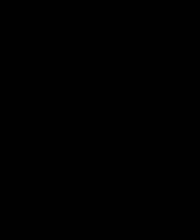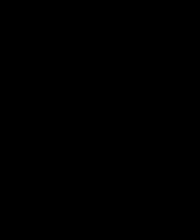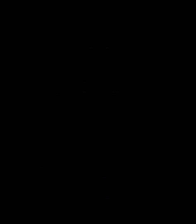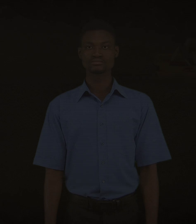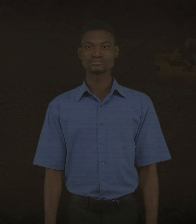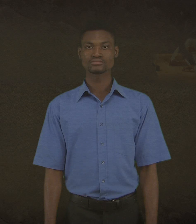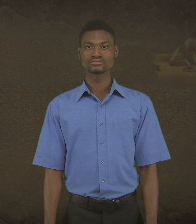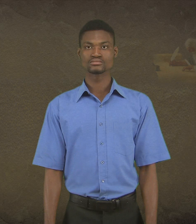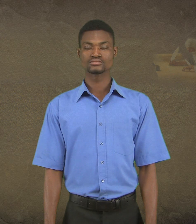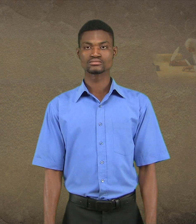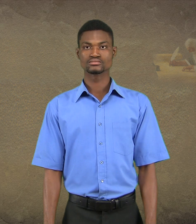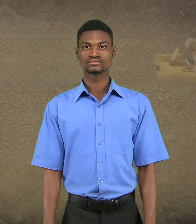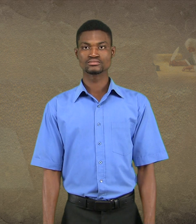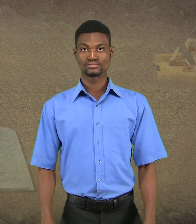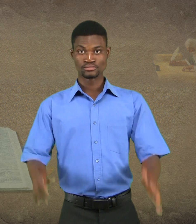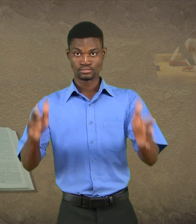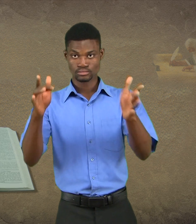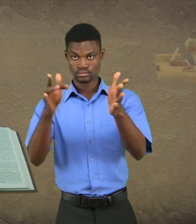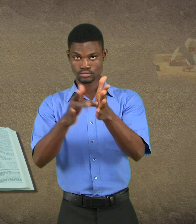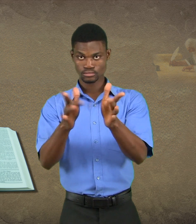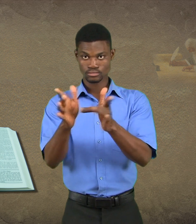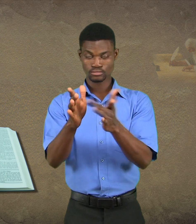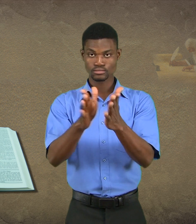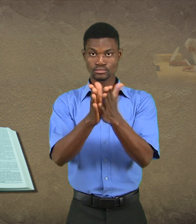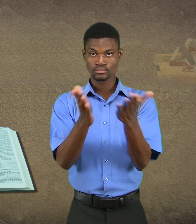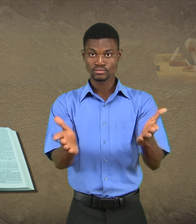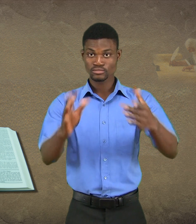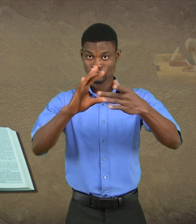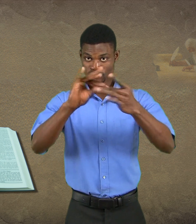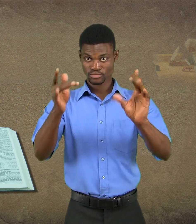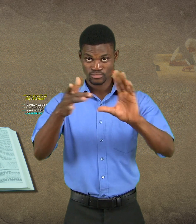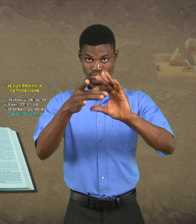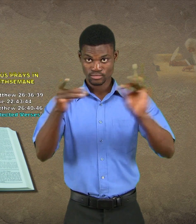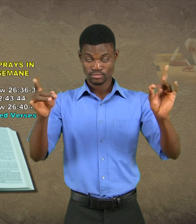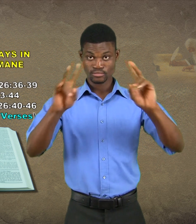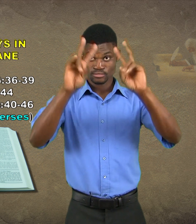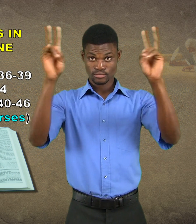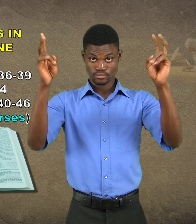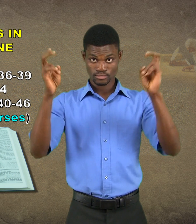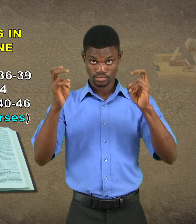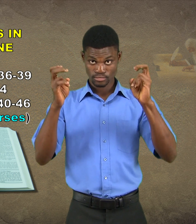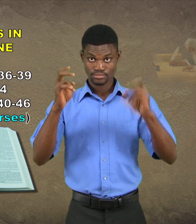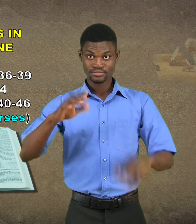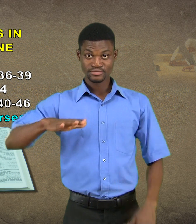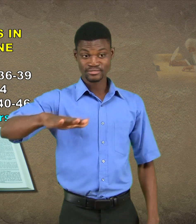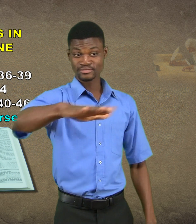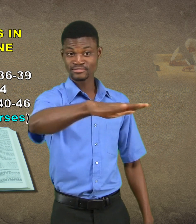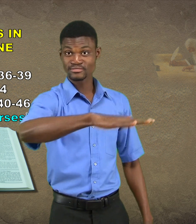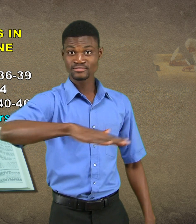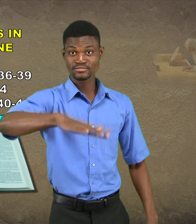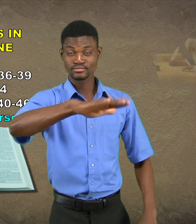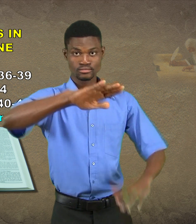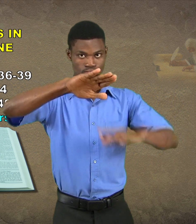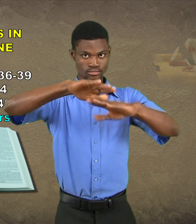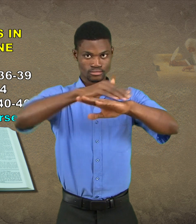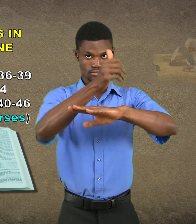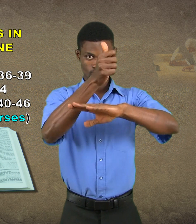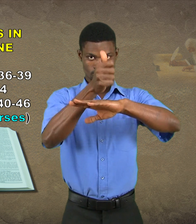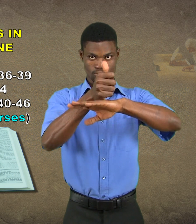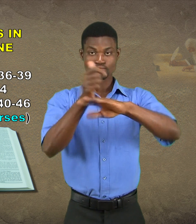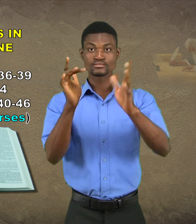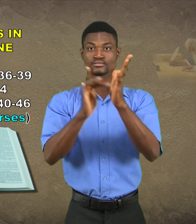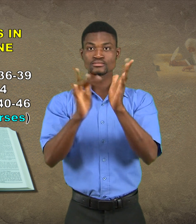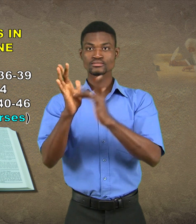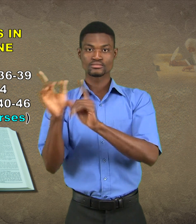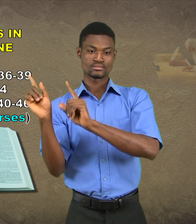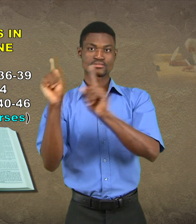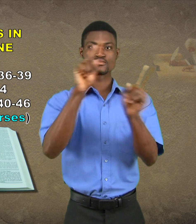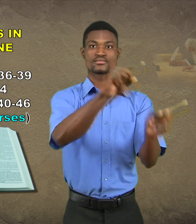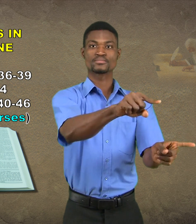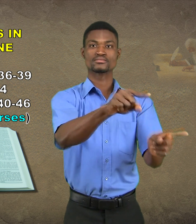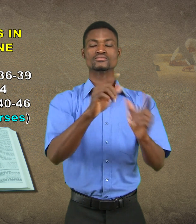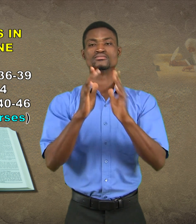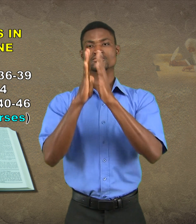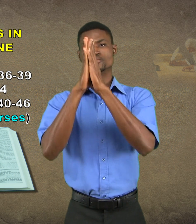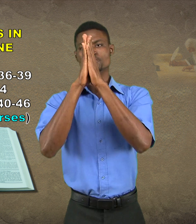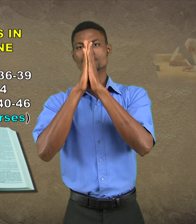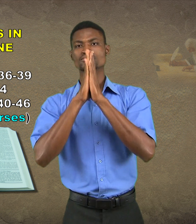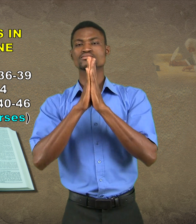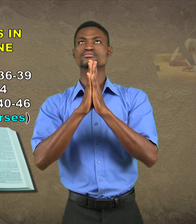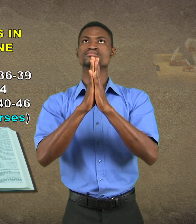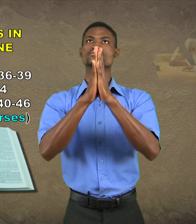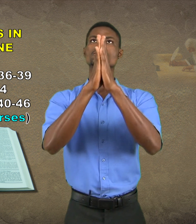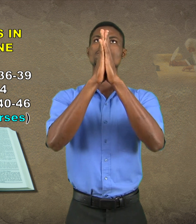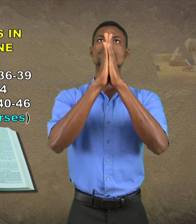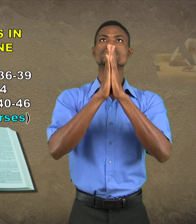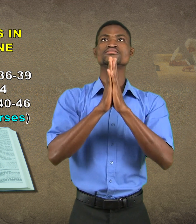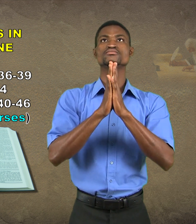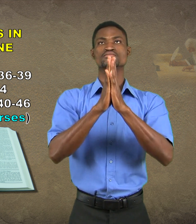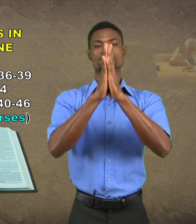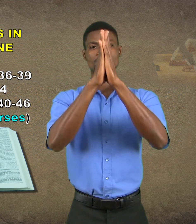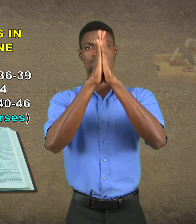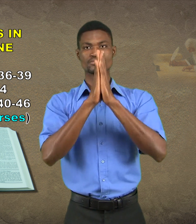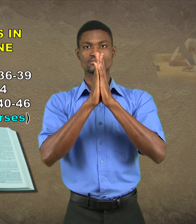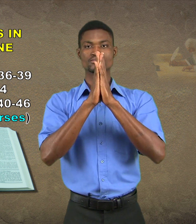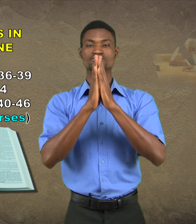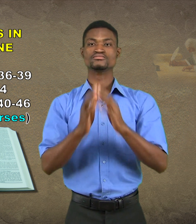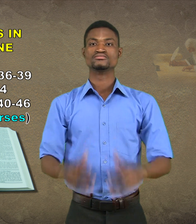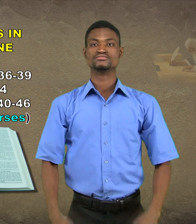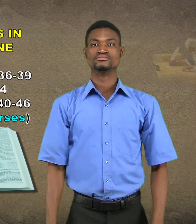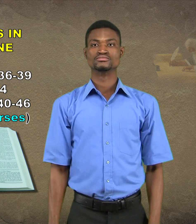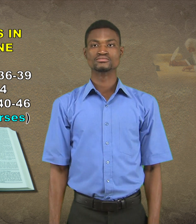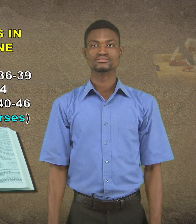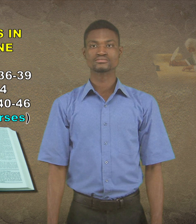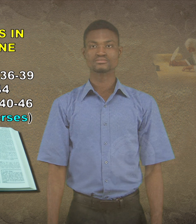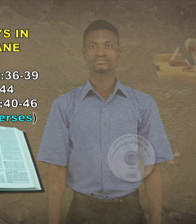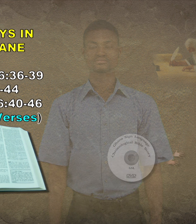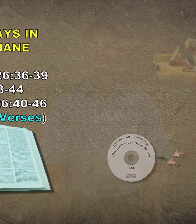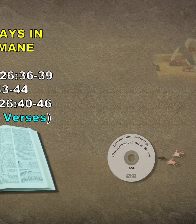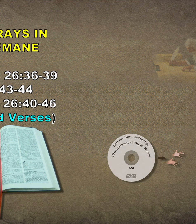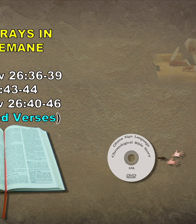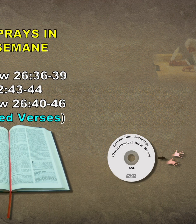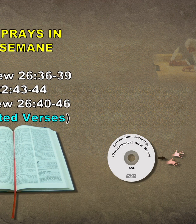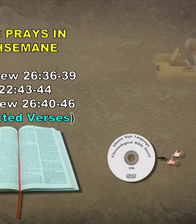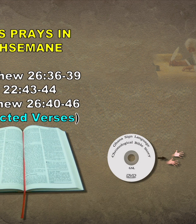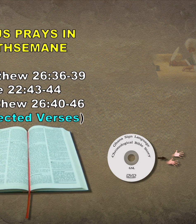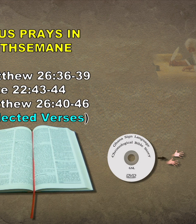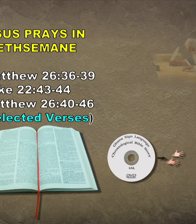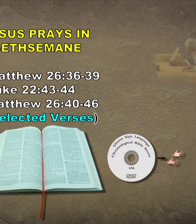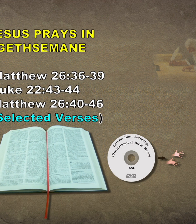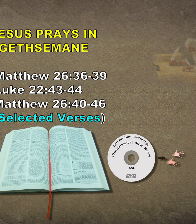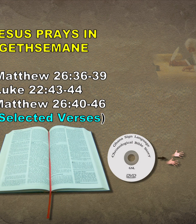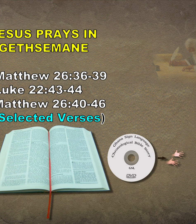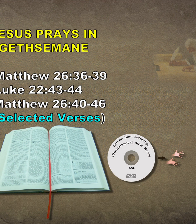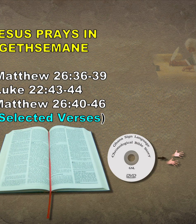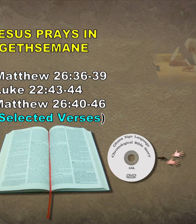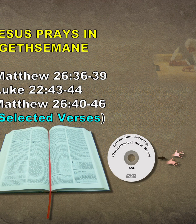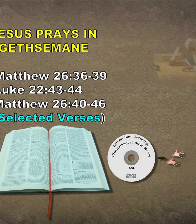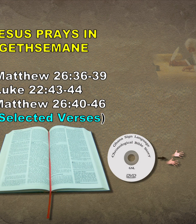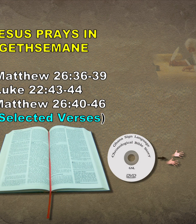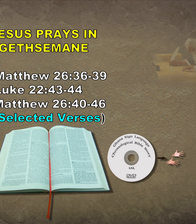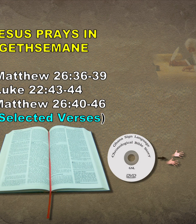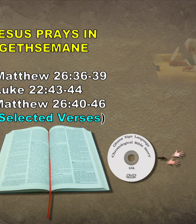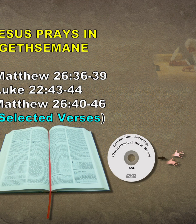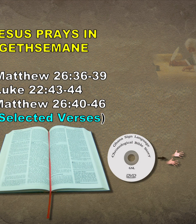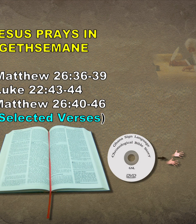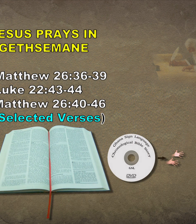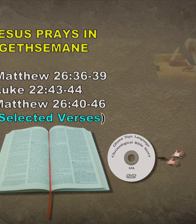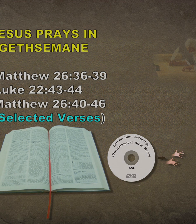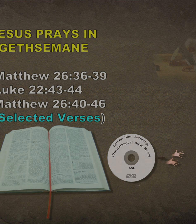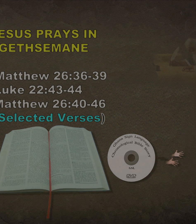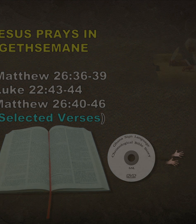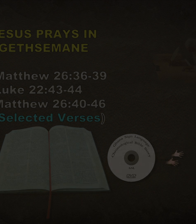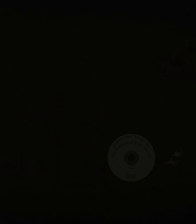Jesus prays in Gethsemane